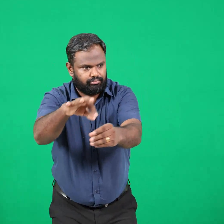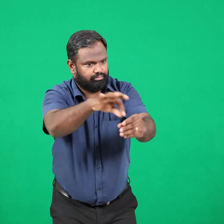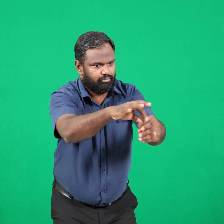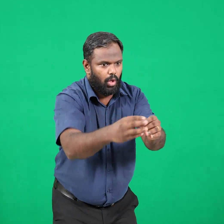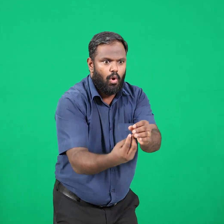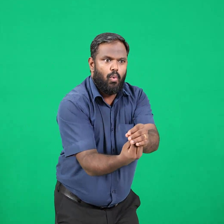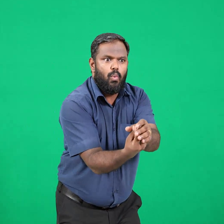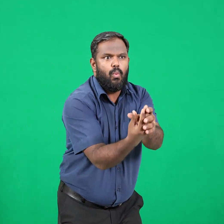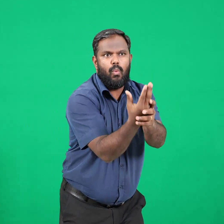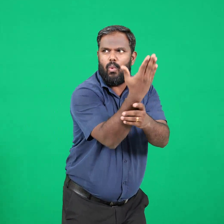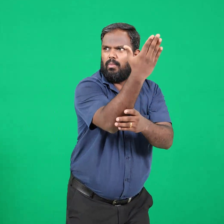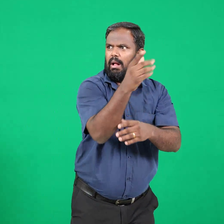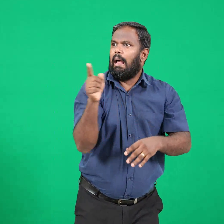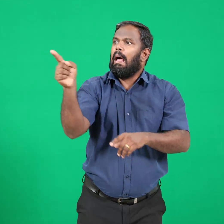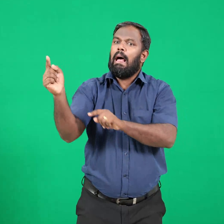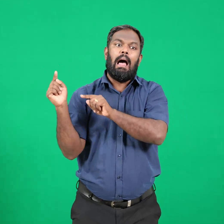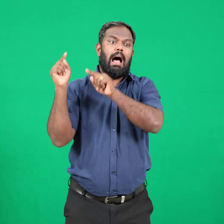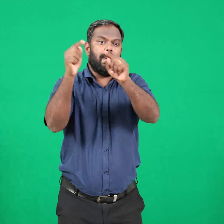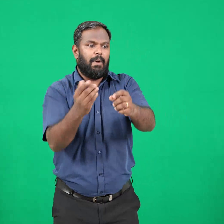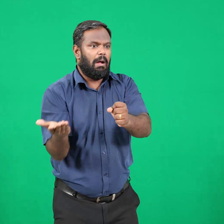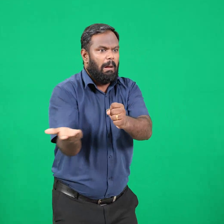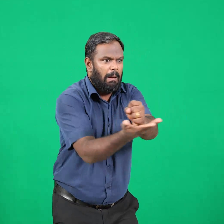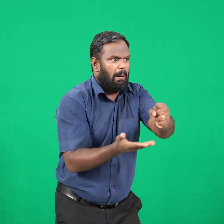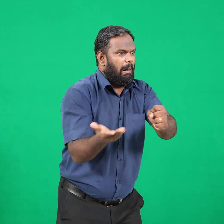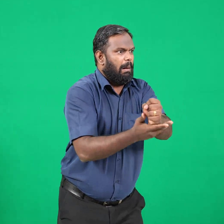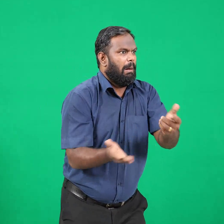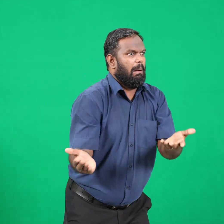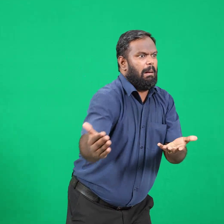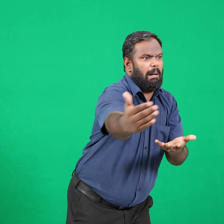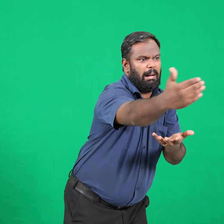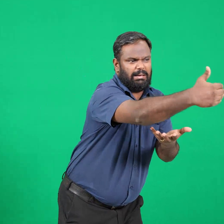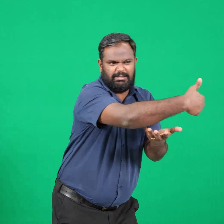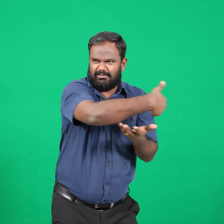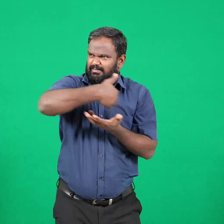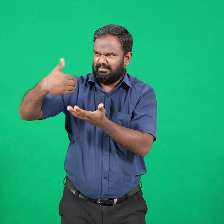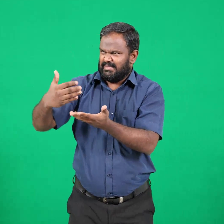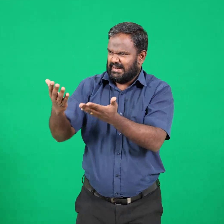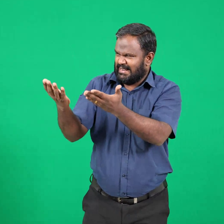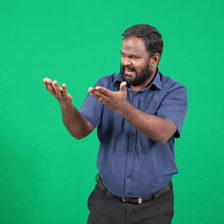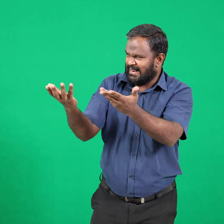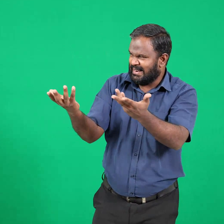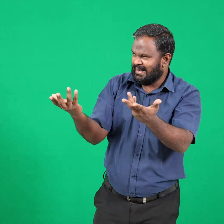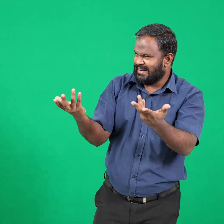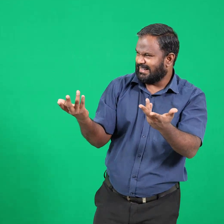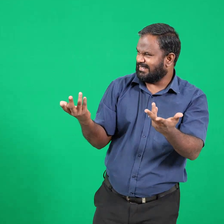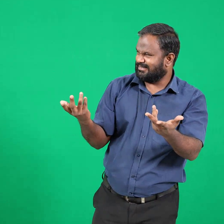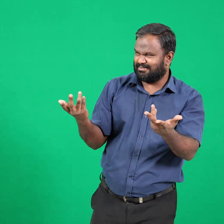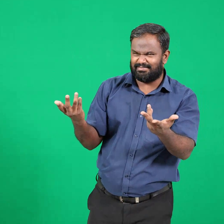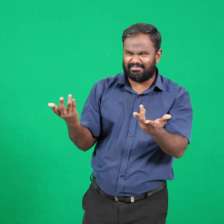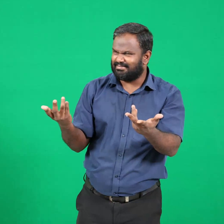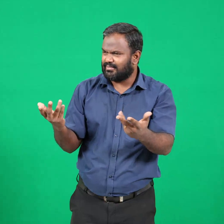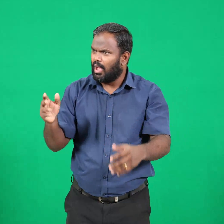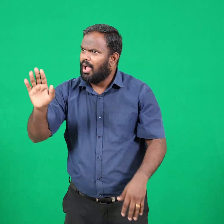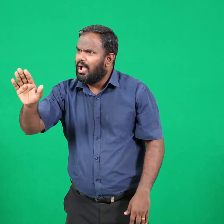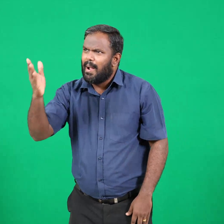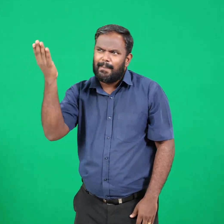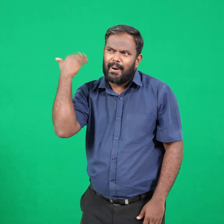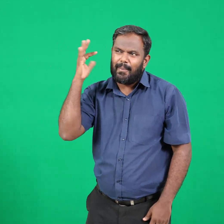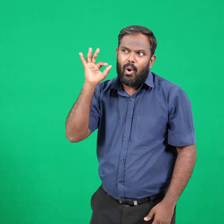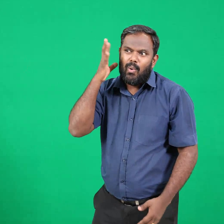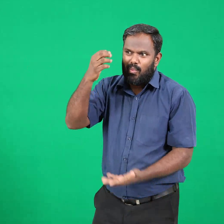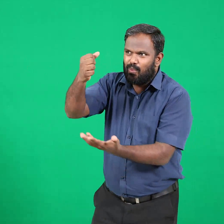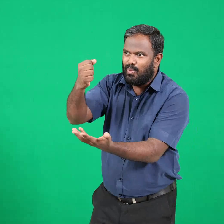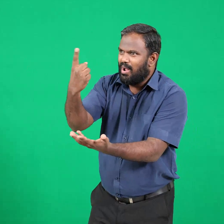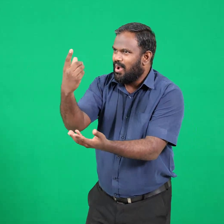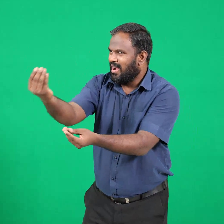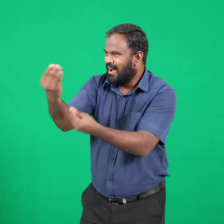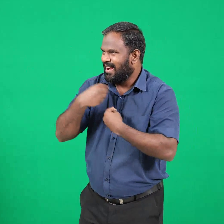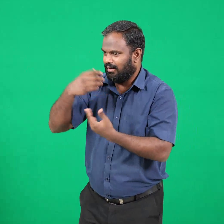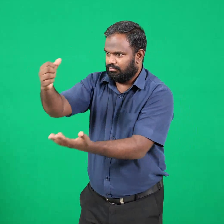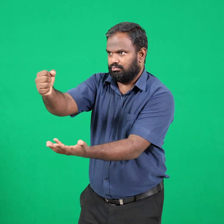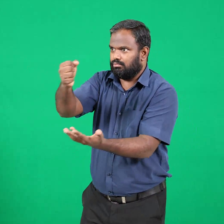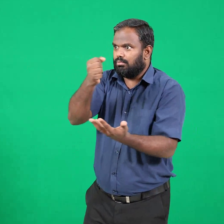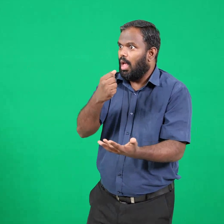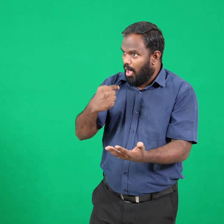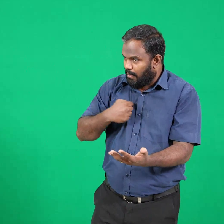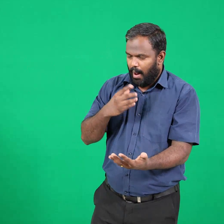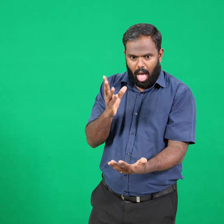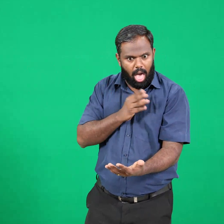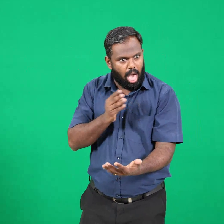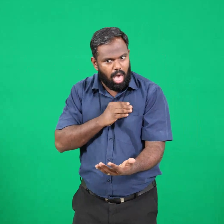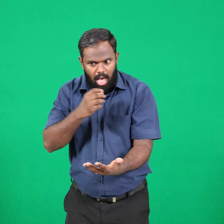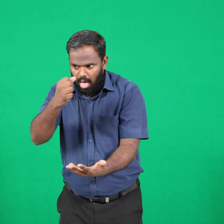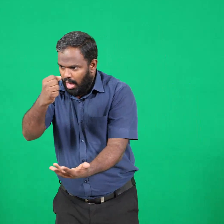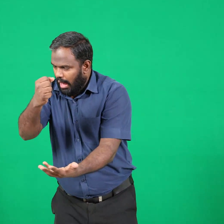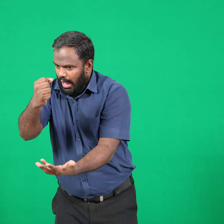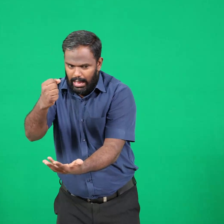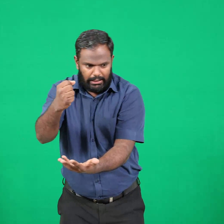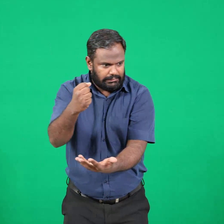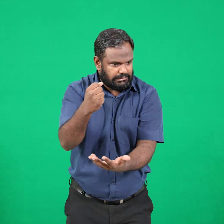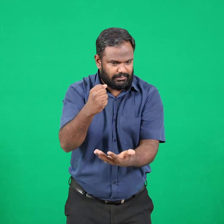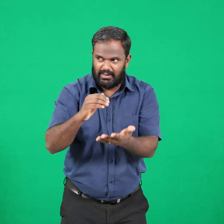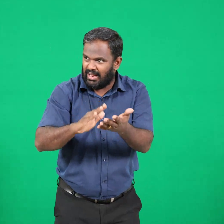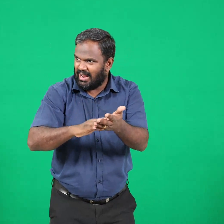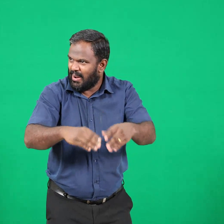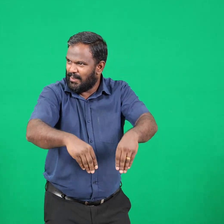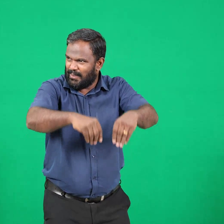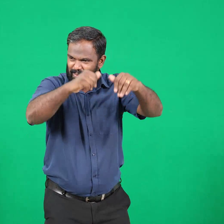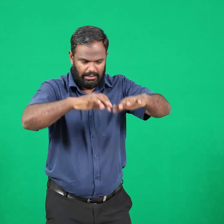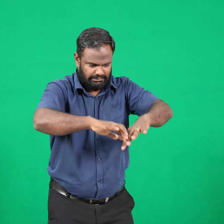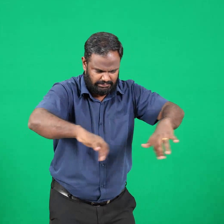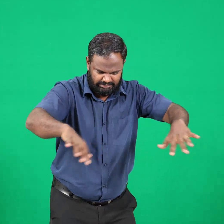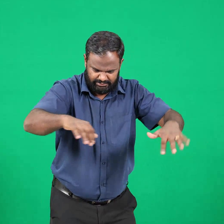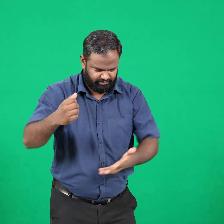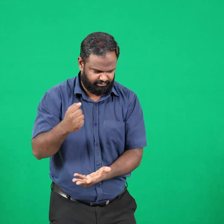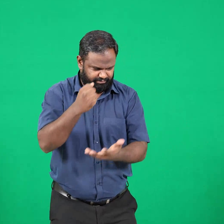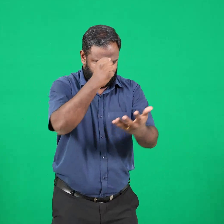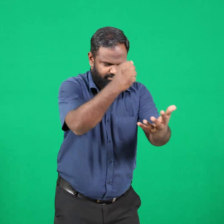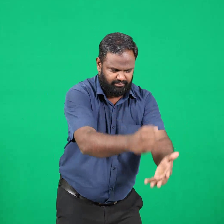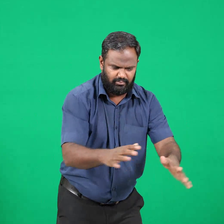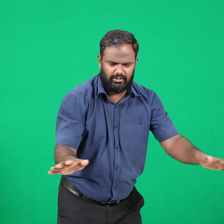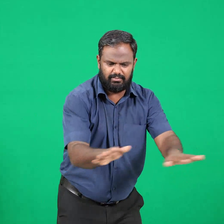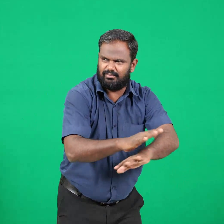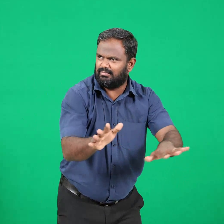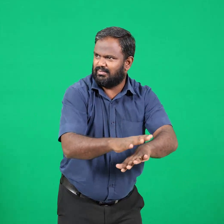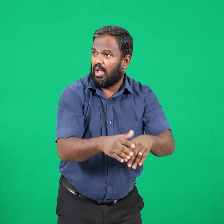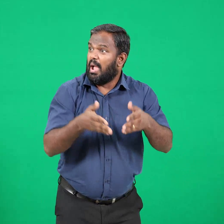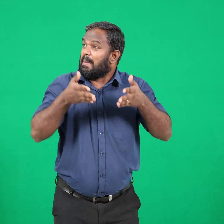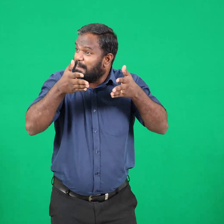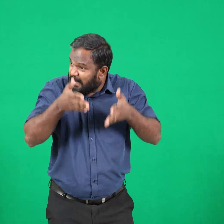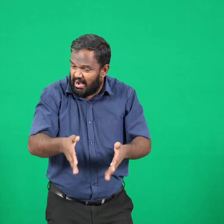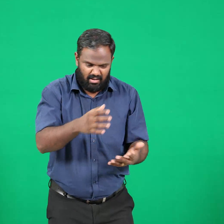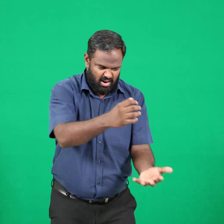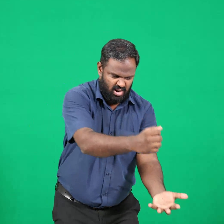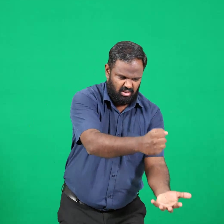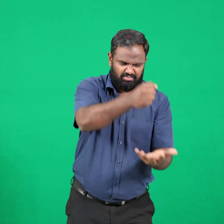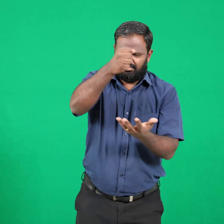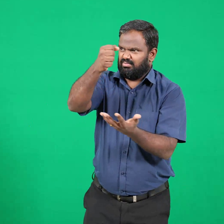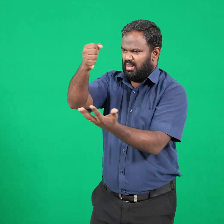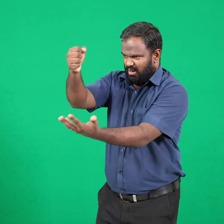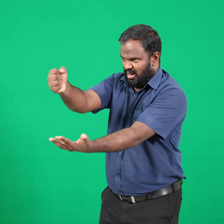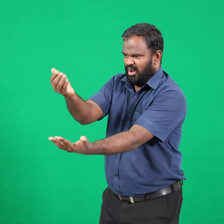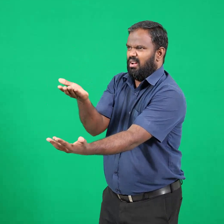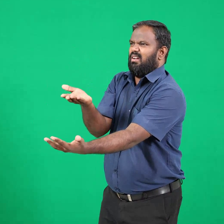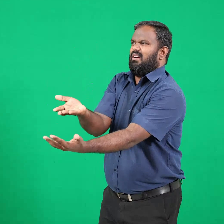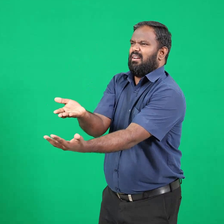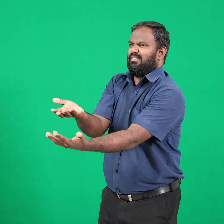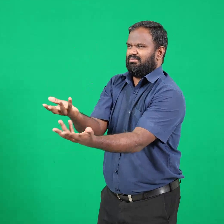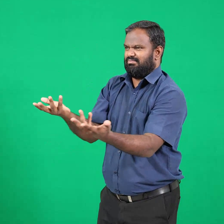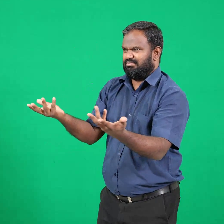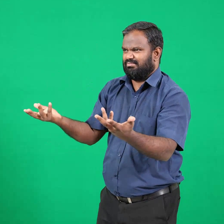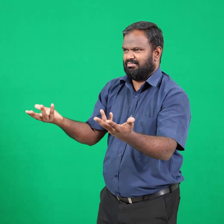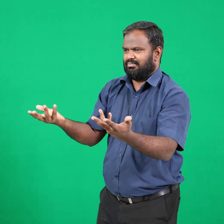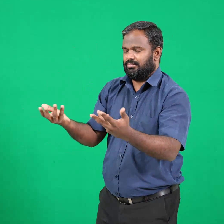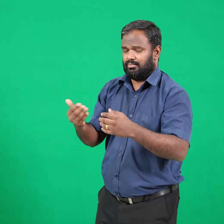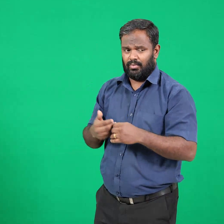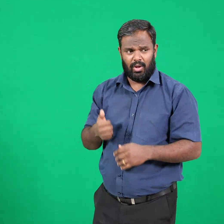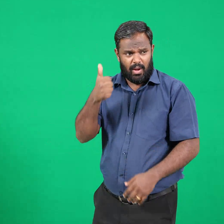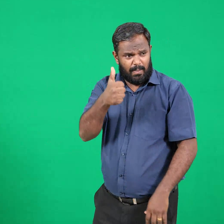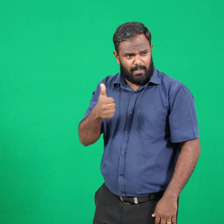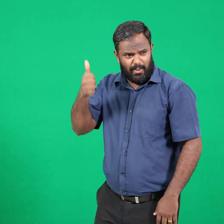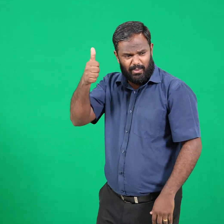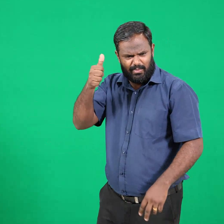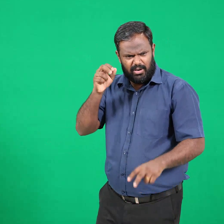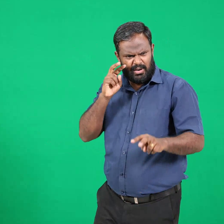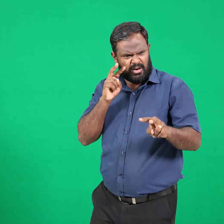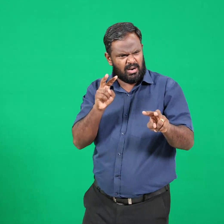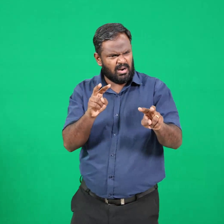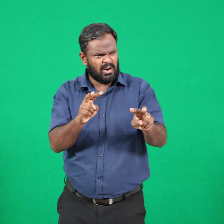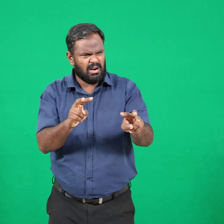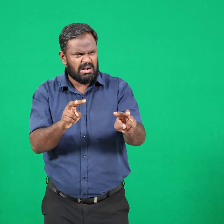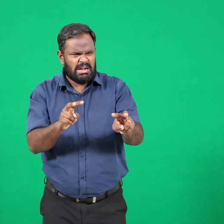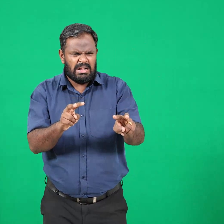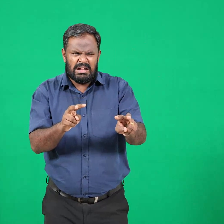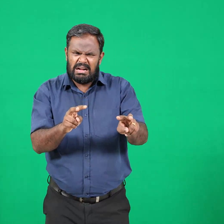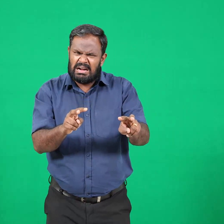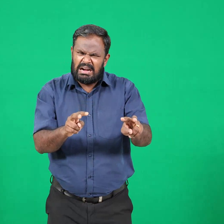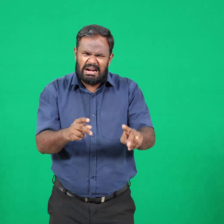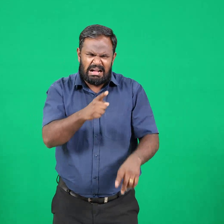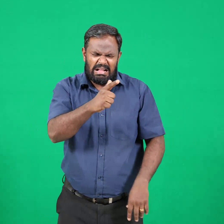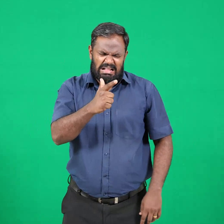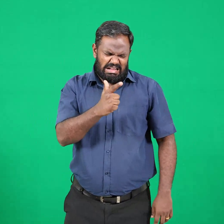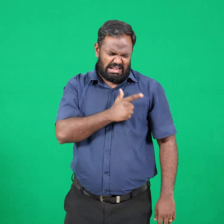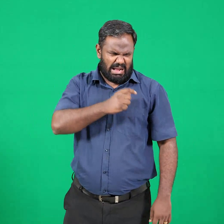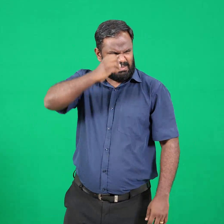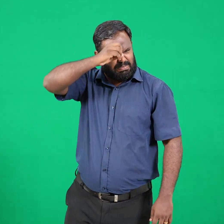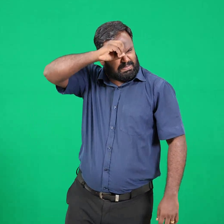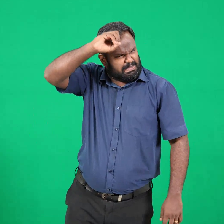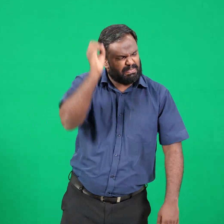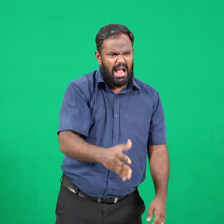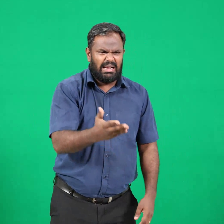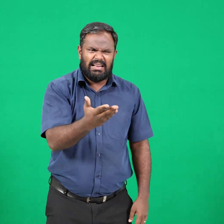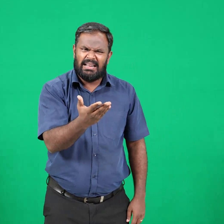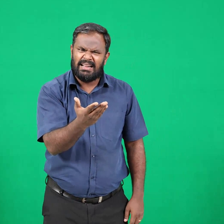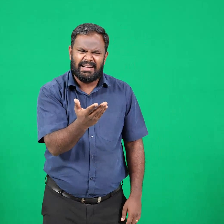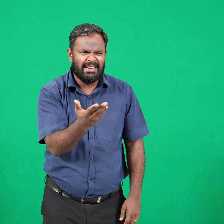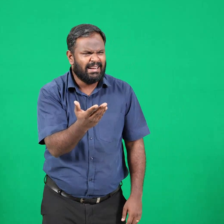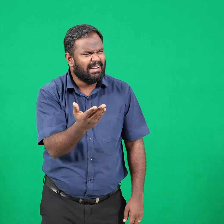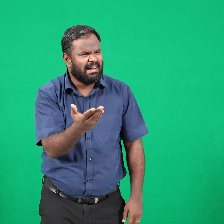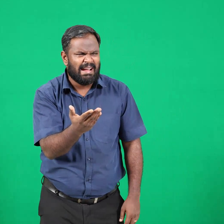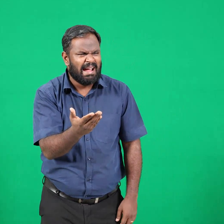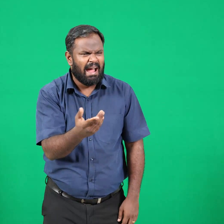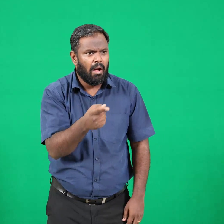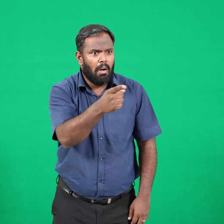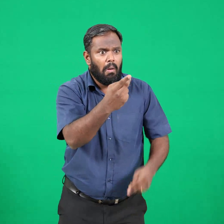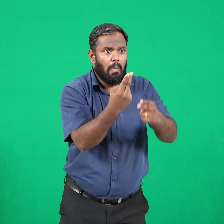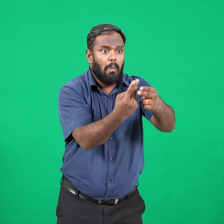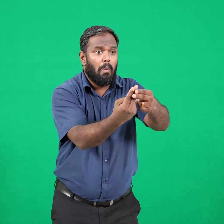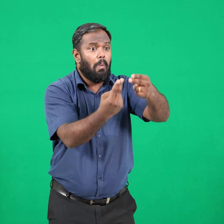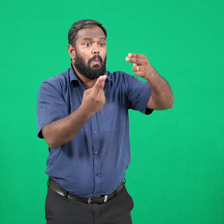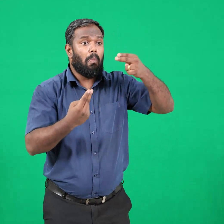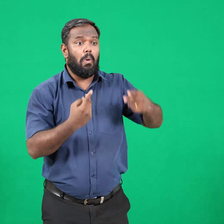So I was afraid and went out and hid your talent in the ground. See, you have what belongs to you.' ' You wicked, lazy servant!'